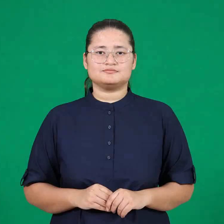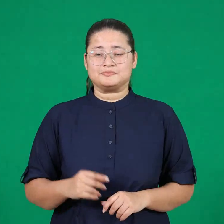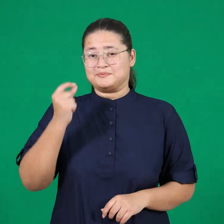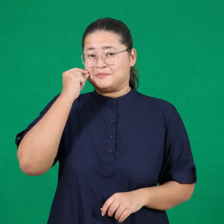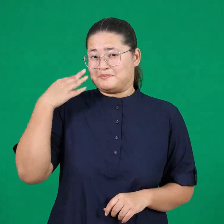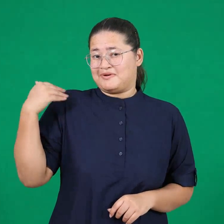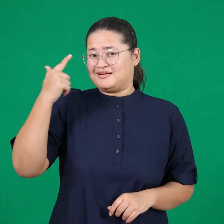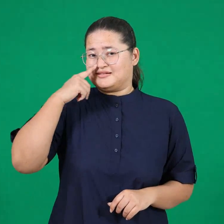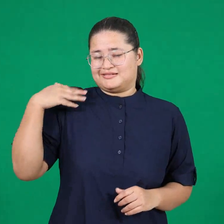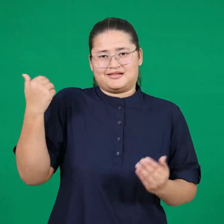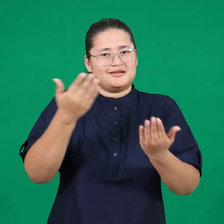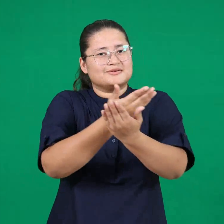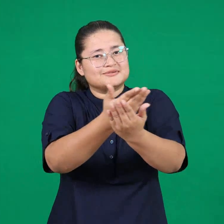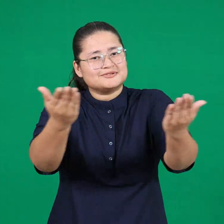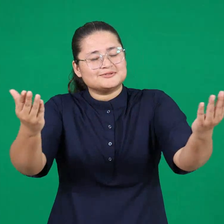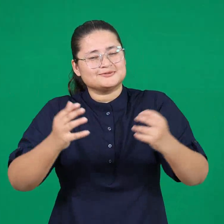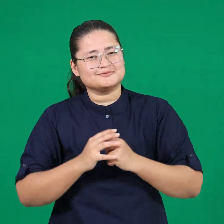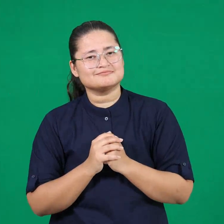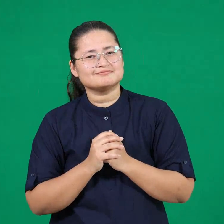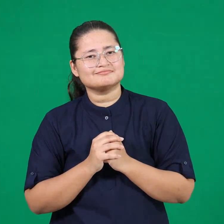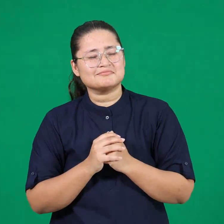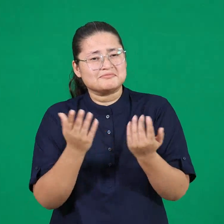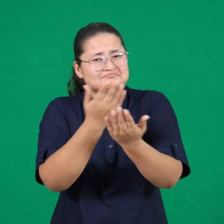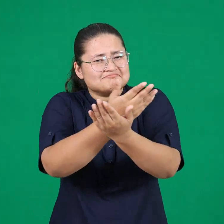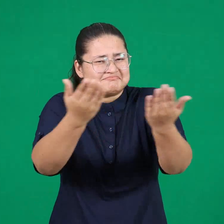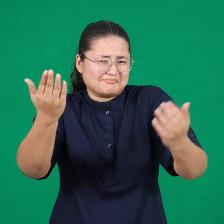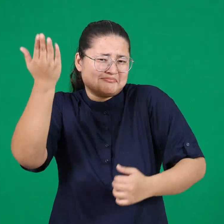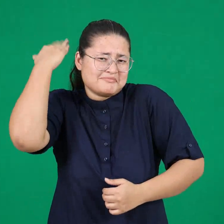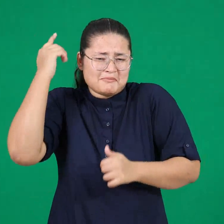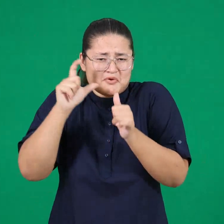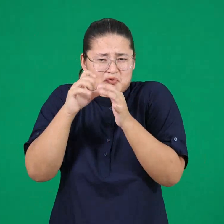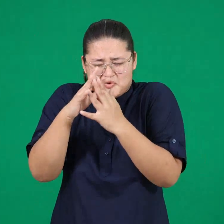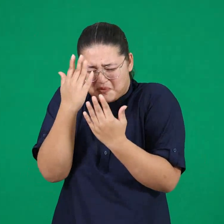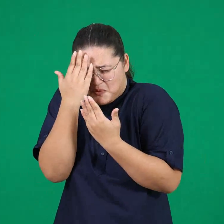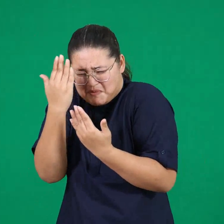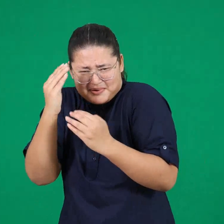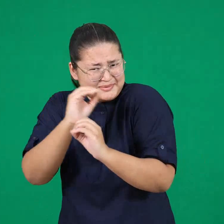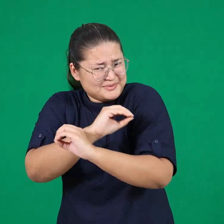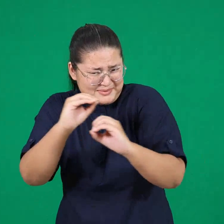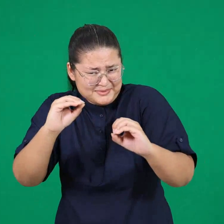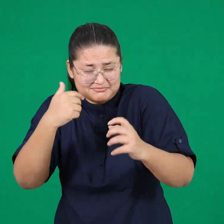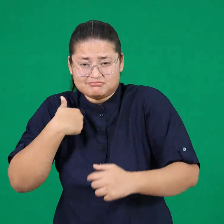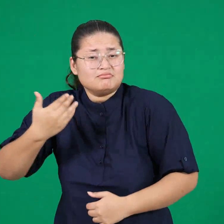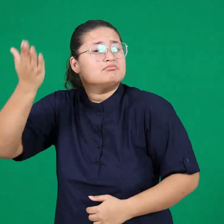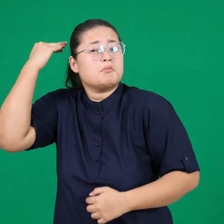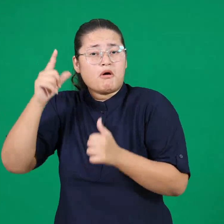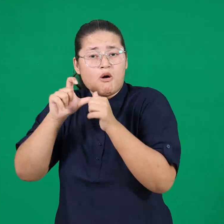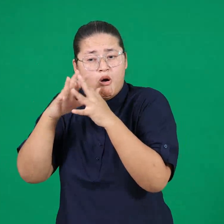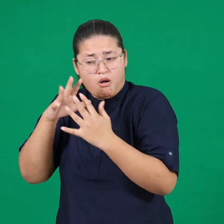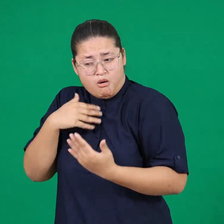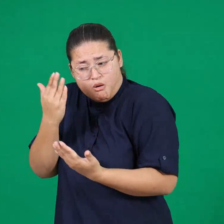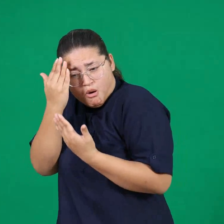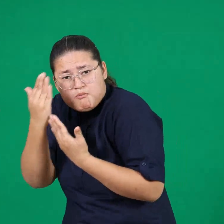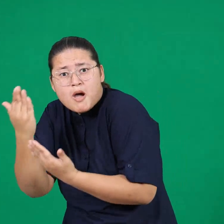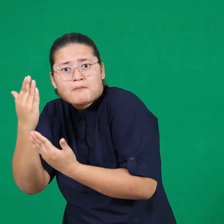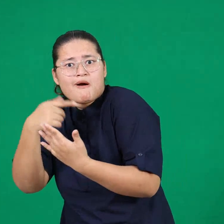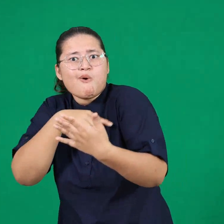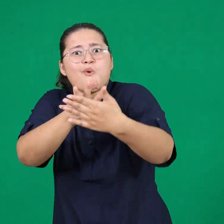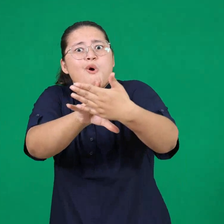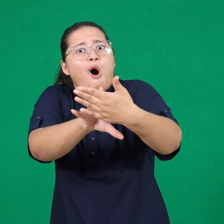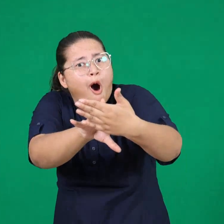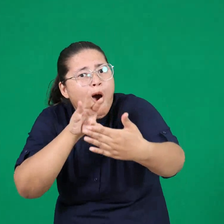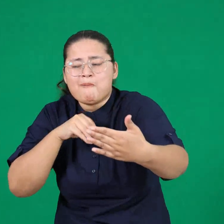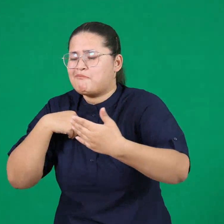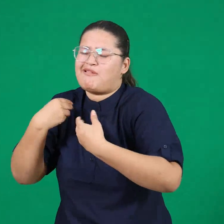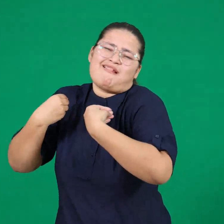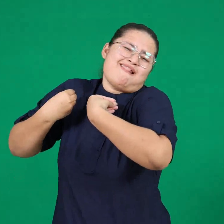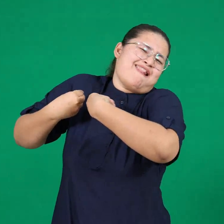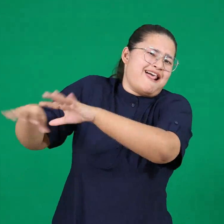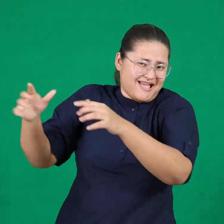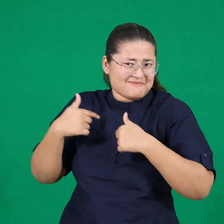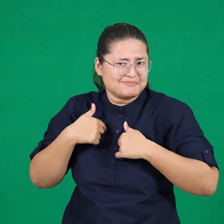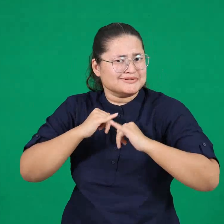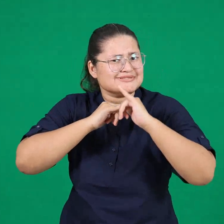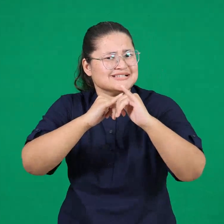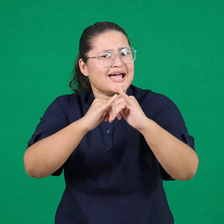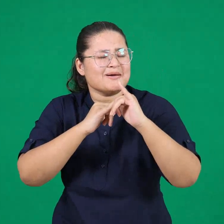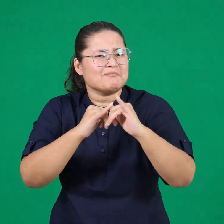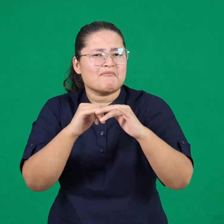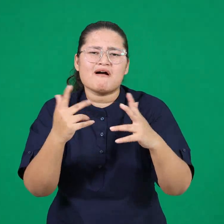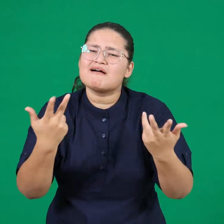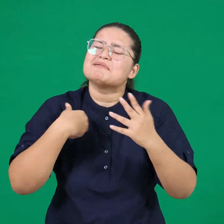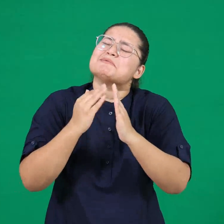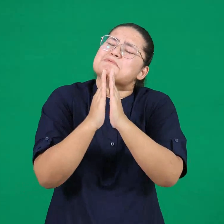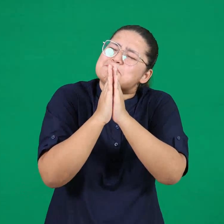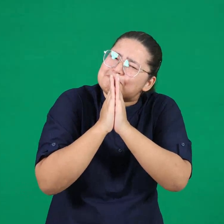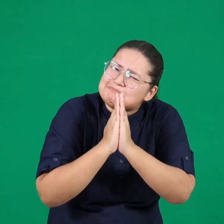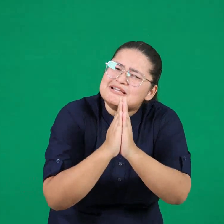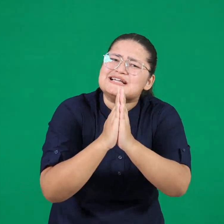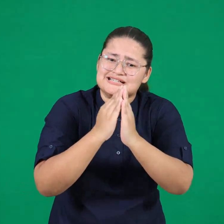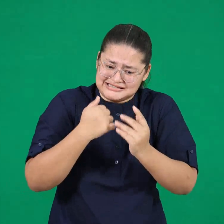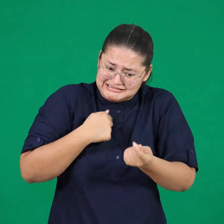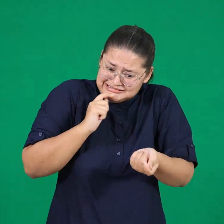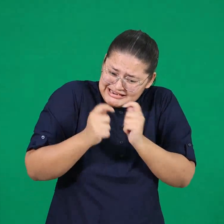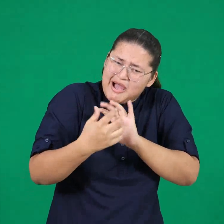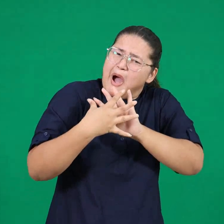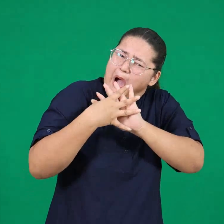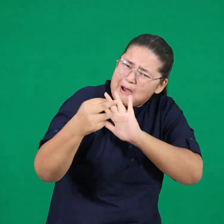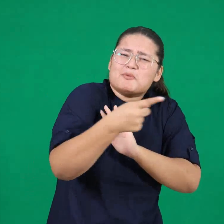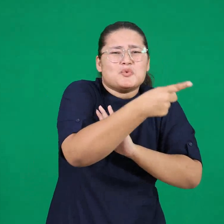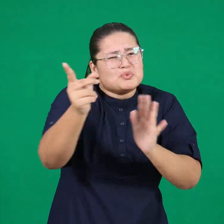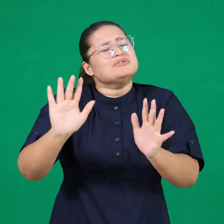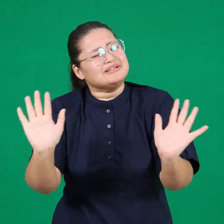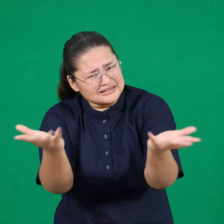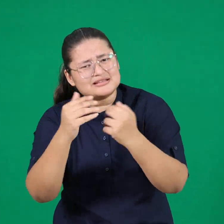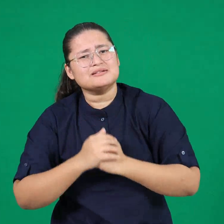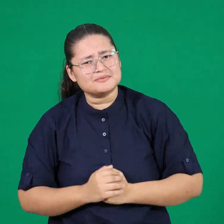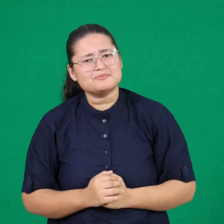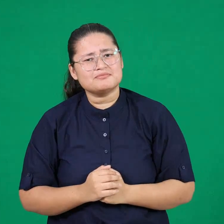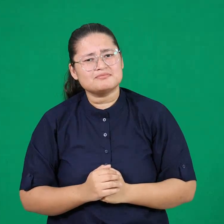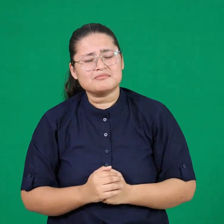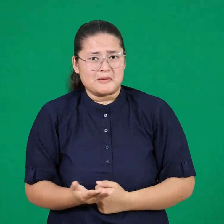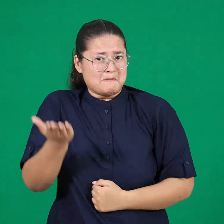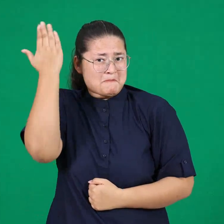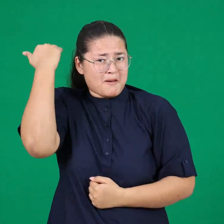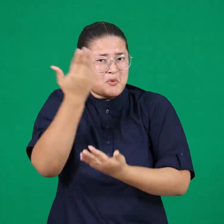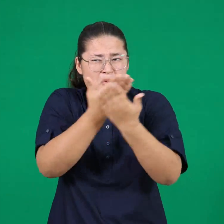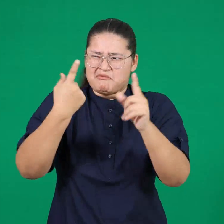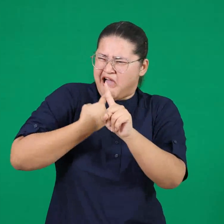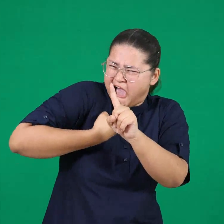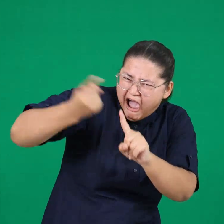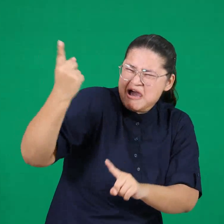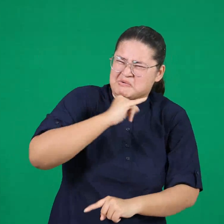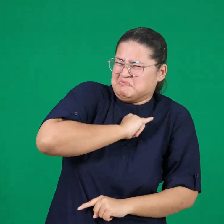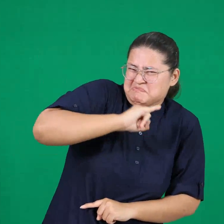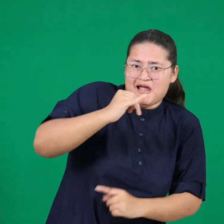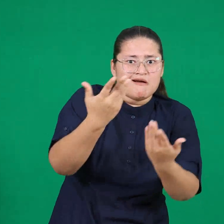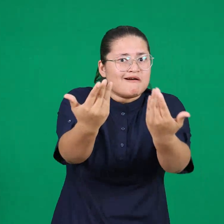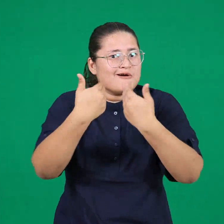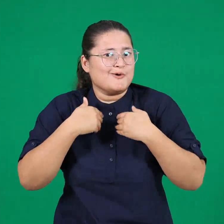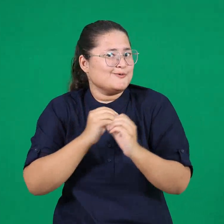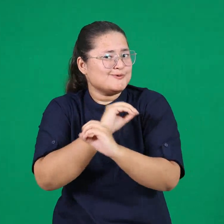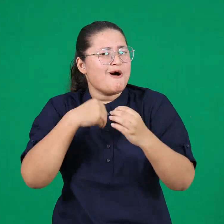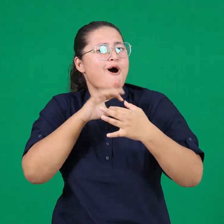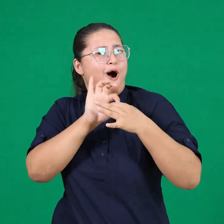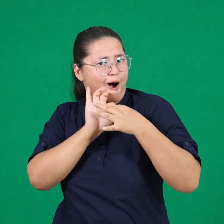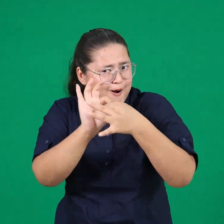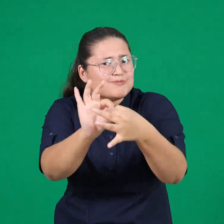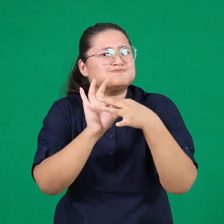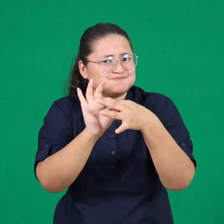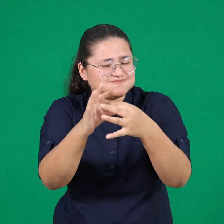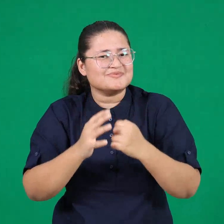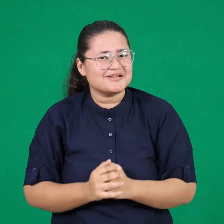I beg you, brothers, become like me, for I became like you. You have done me no wrong.